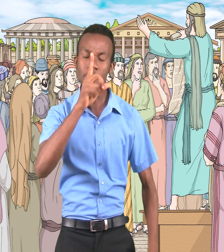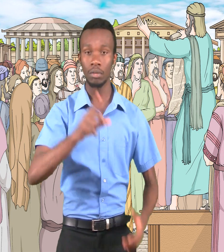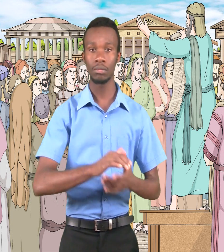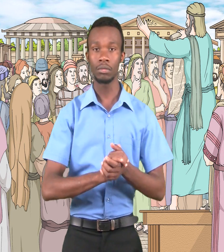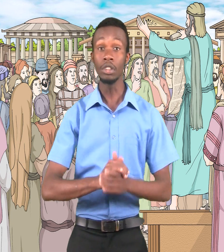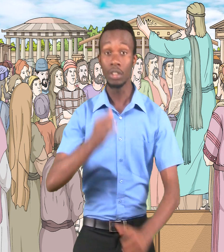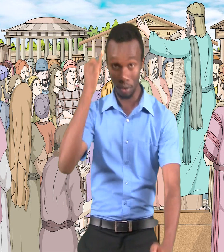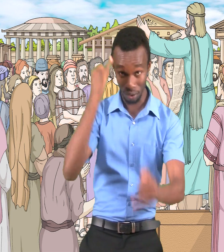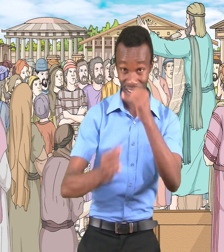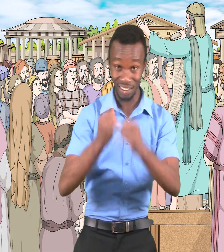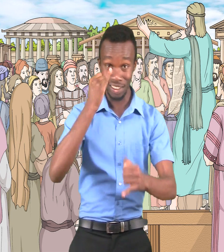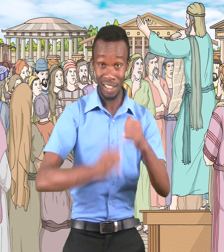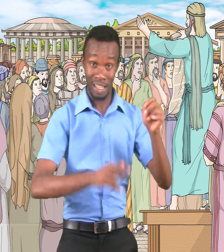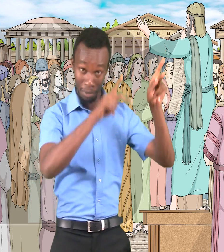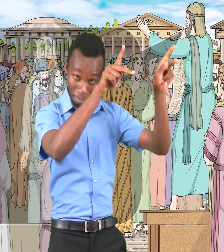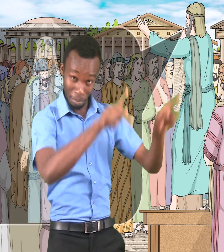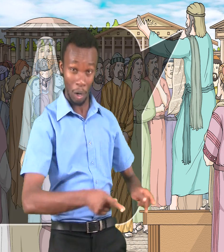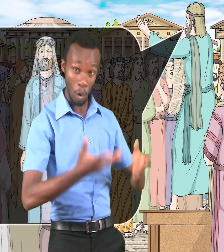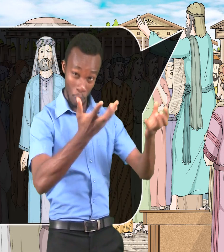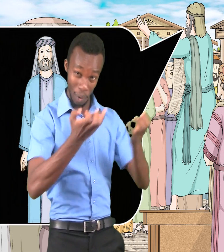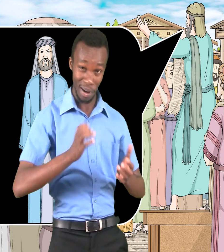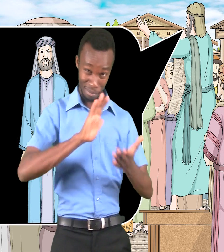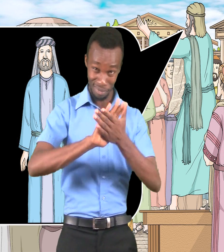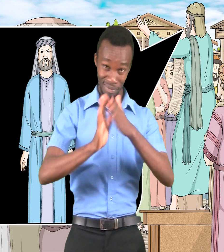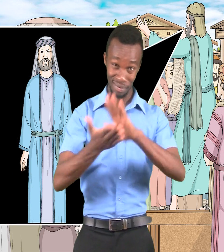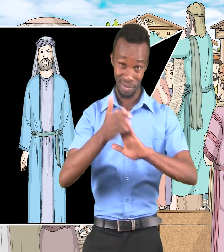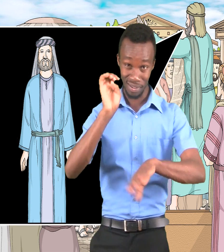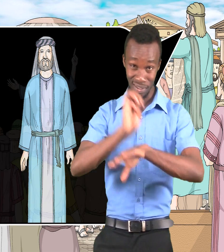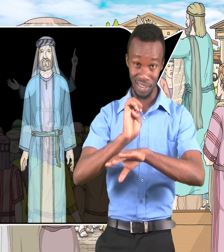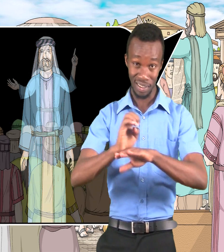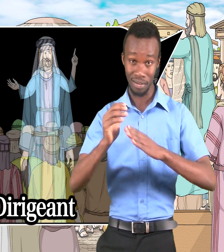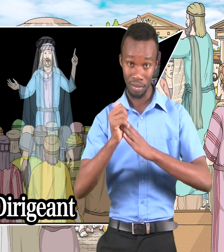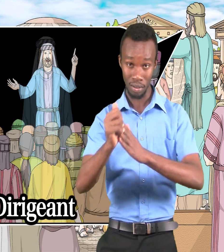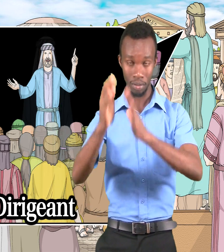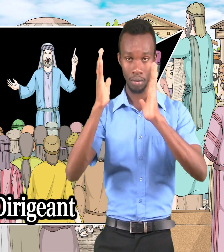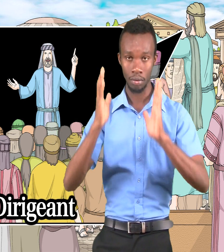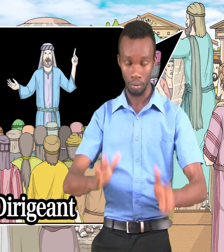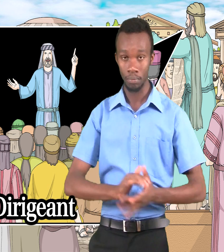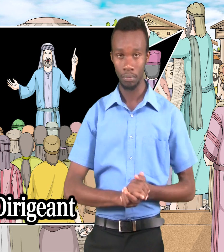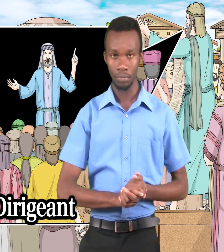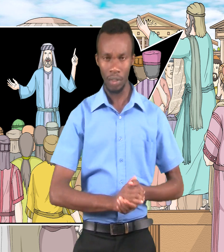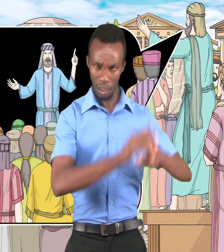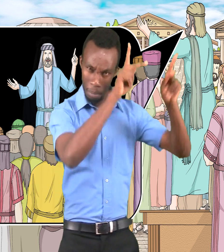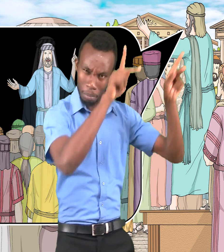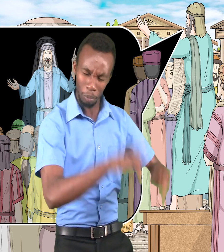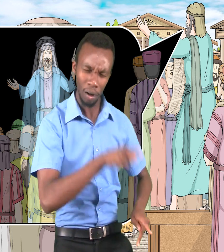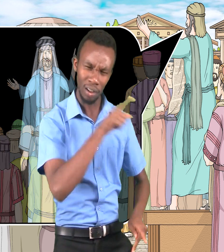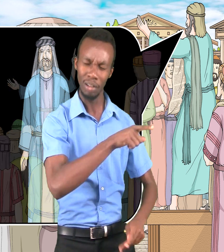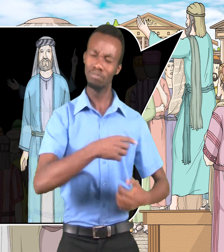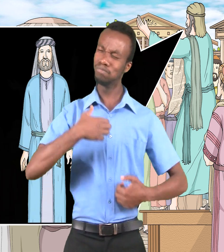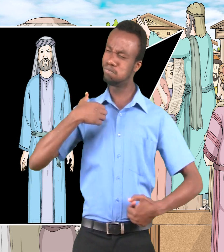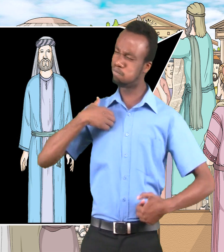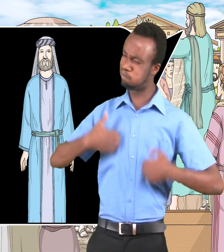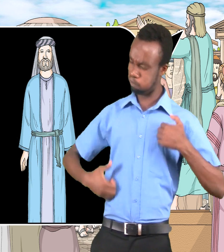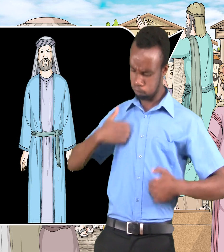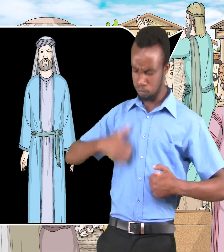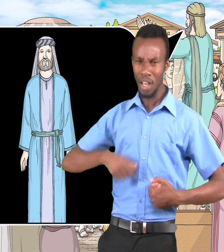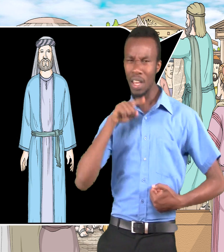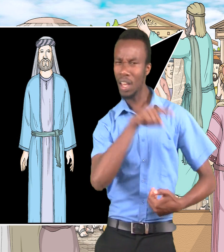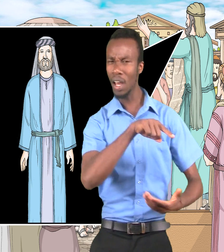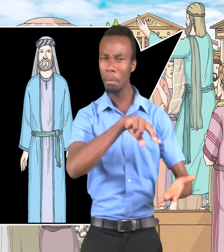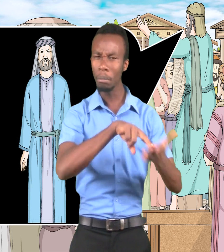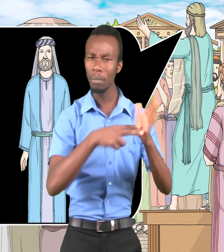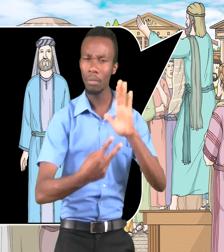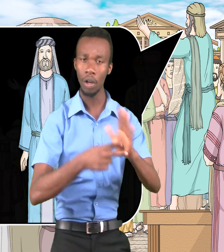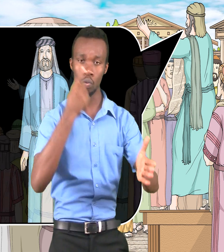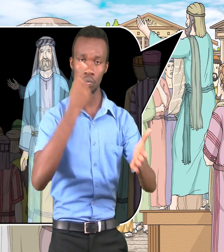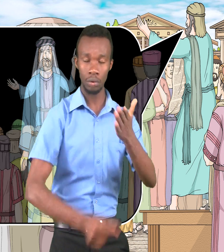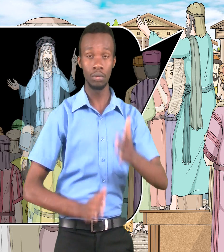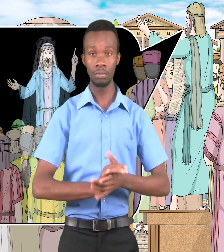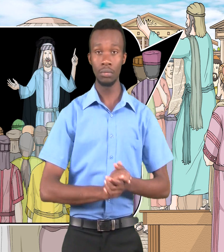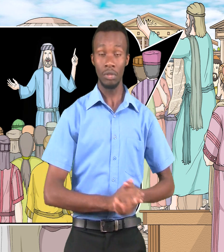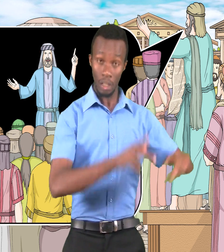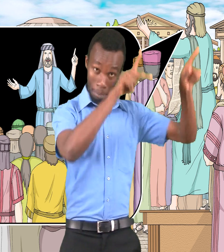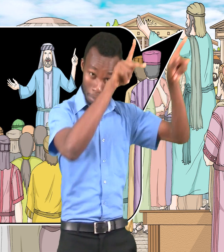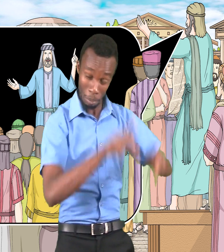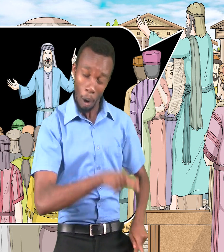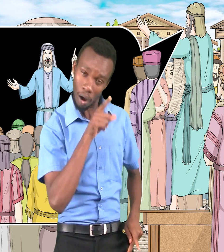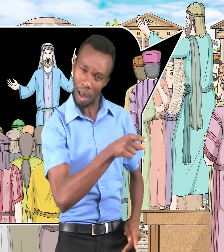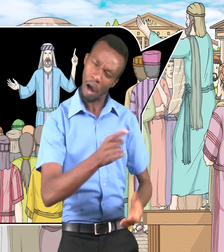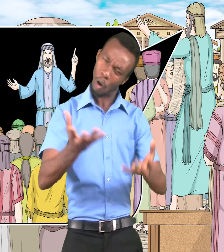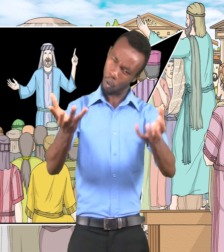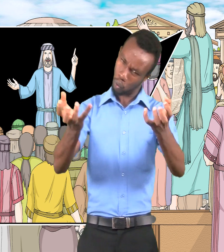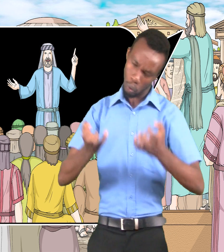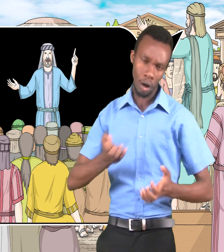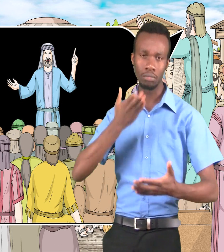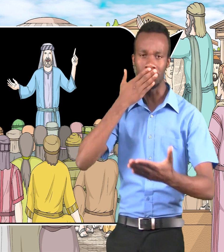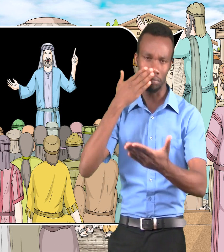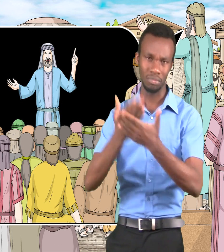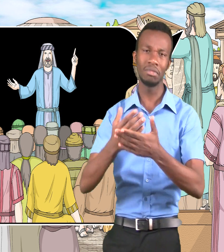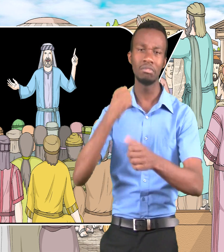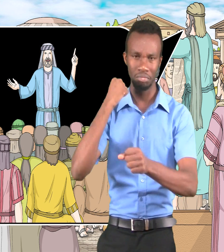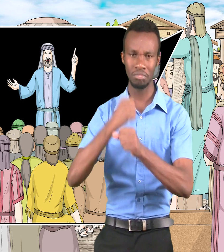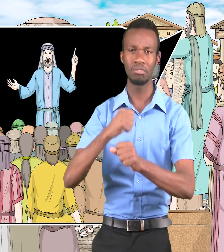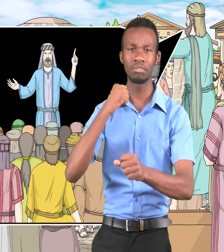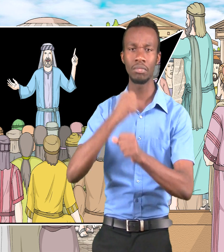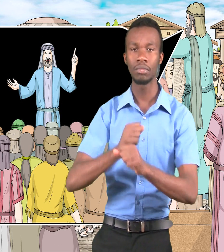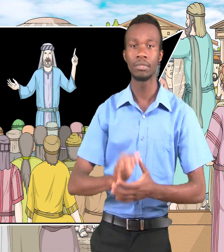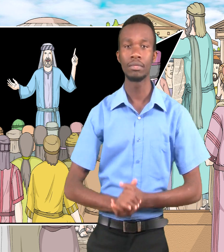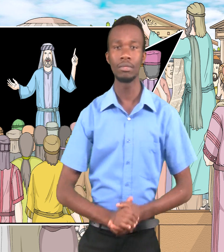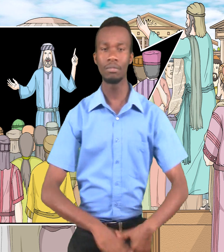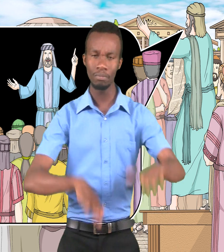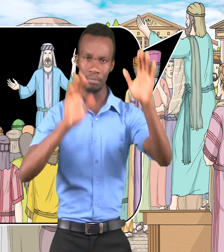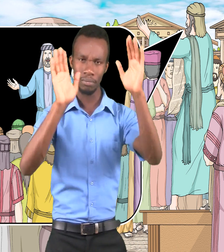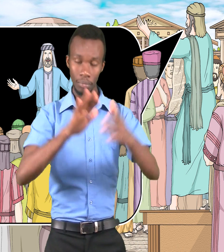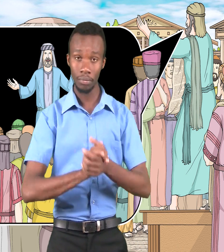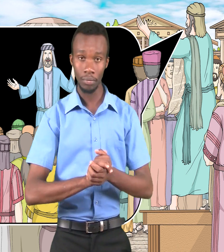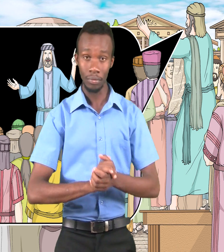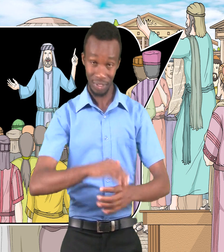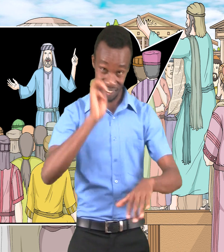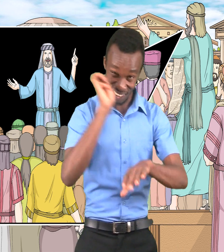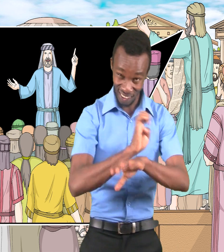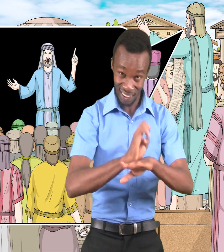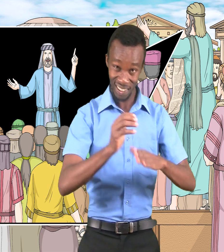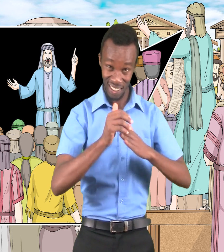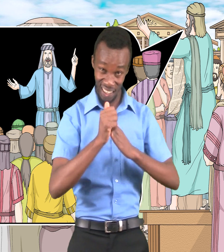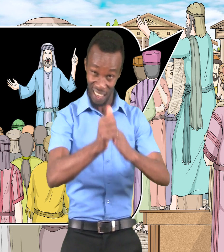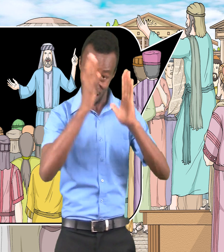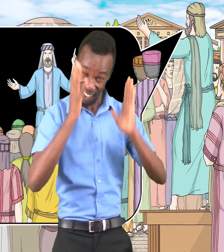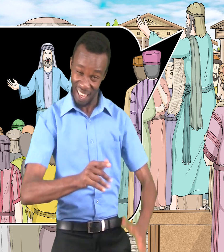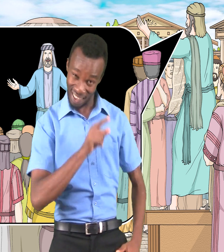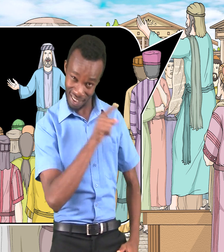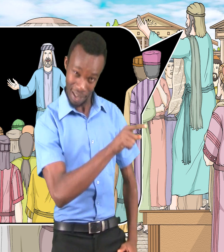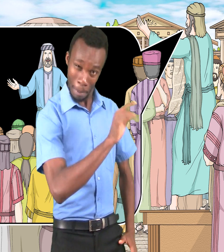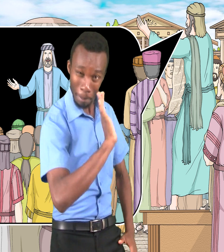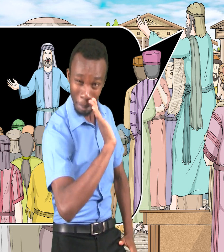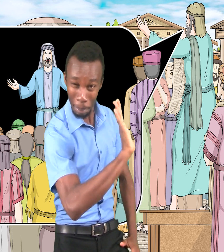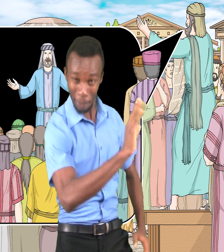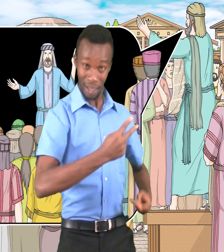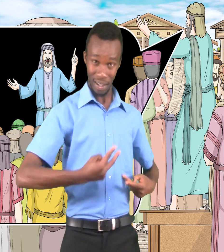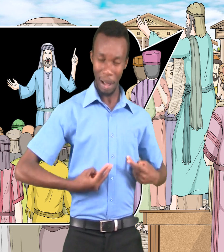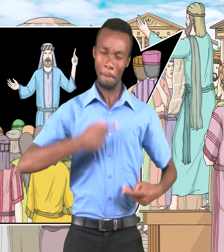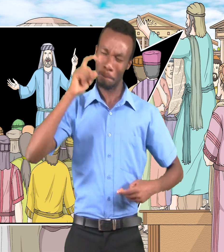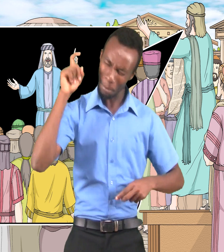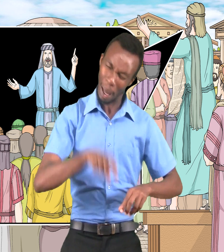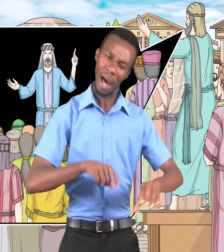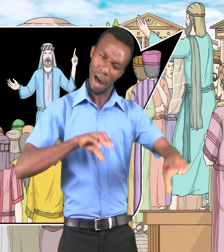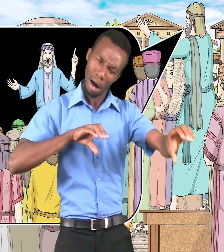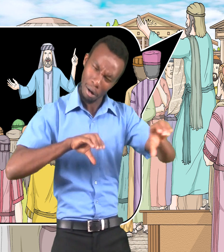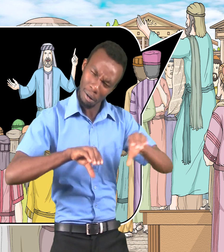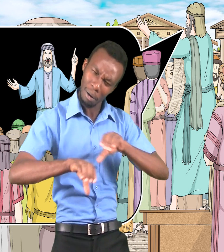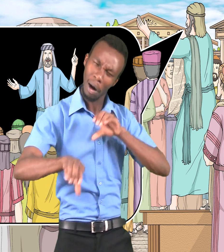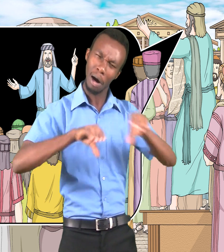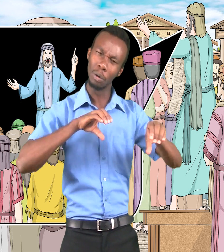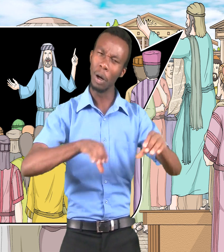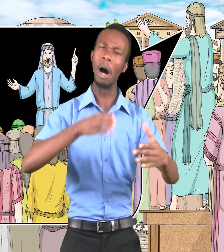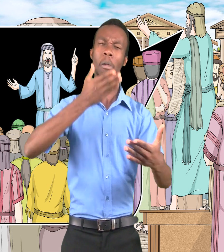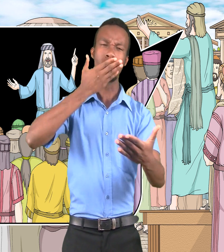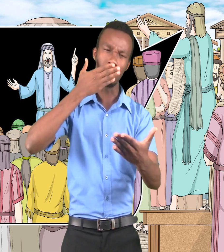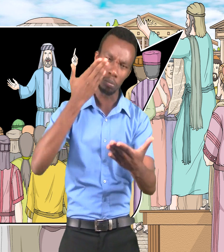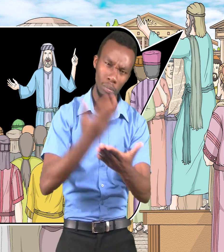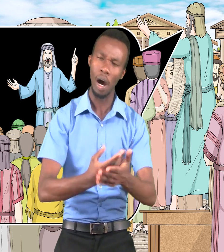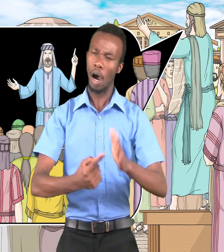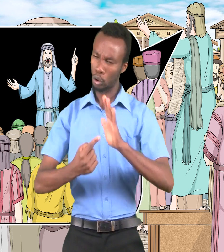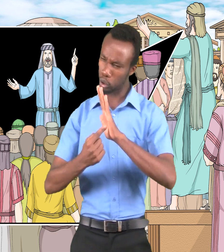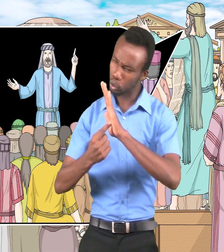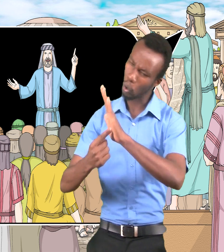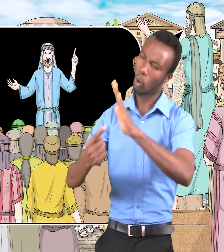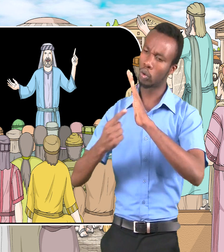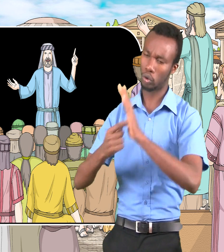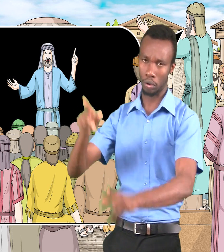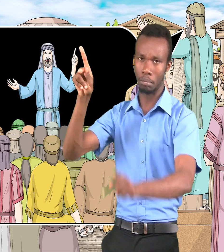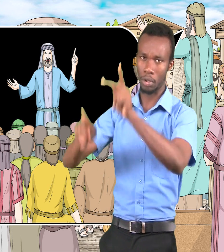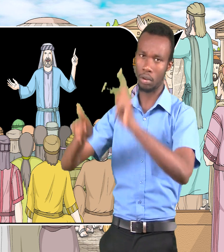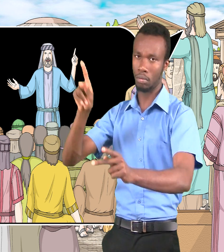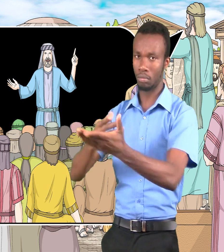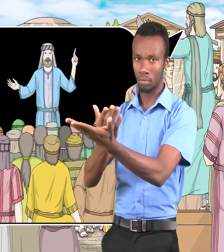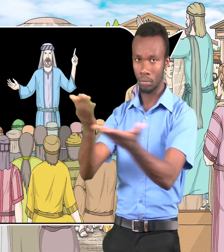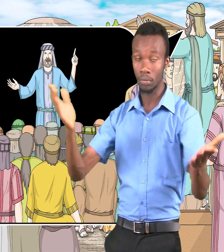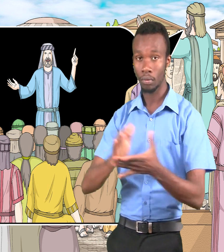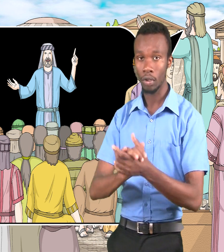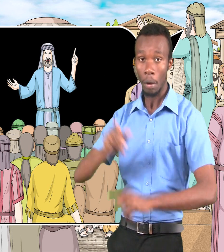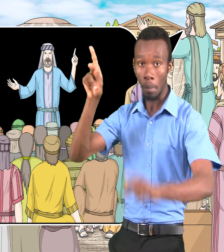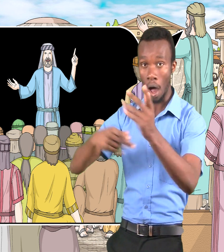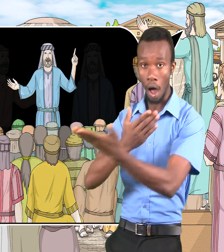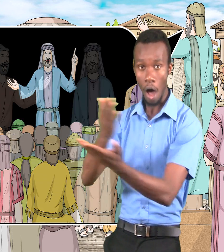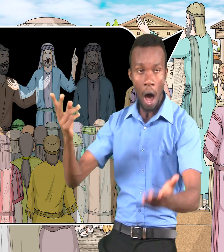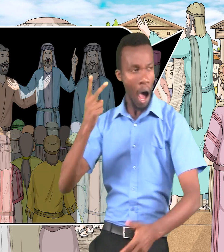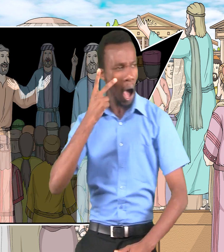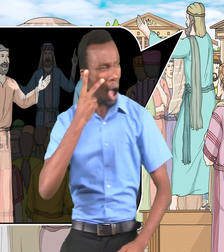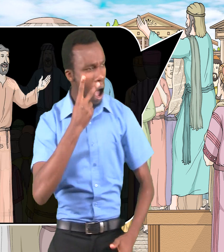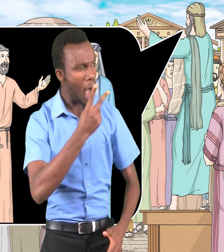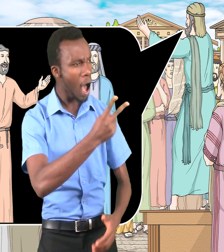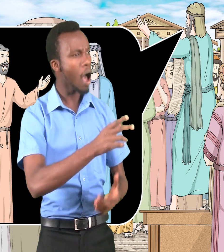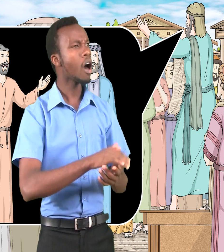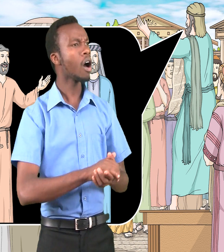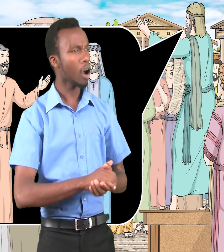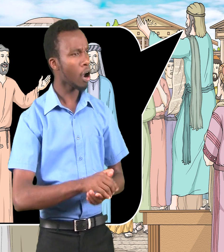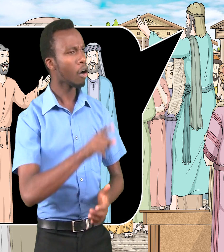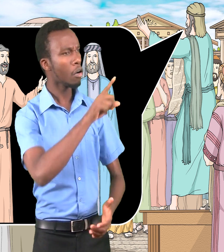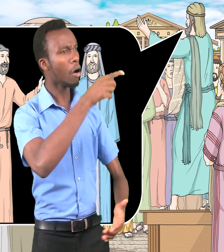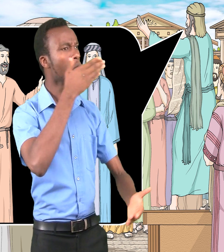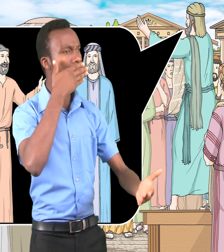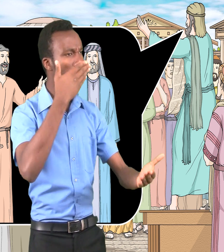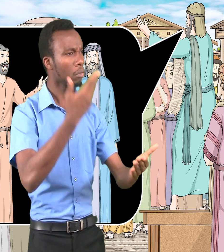This is a trustworthy saying: If anyone aspires to be an overseer, he desires a noble task.